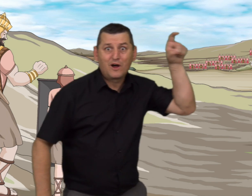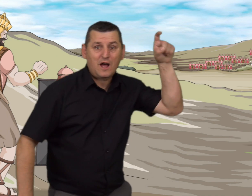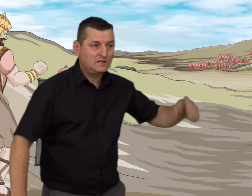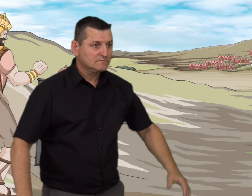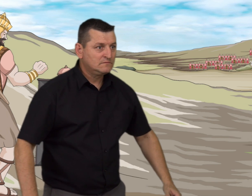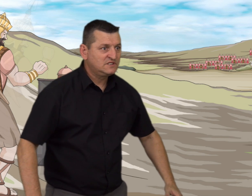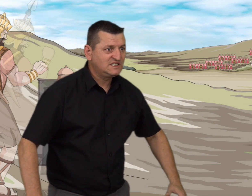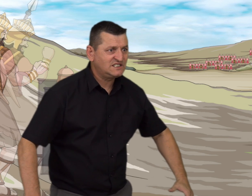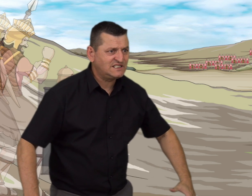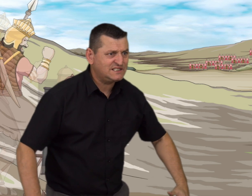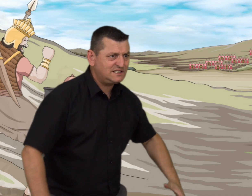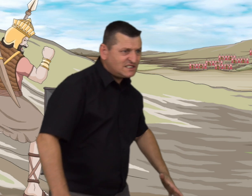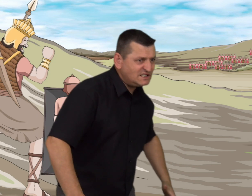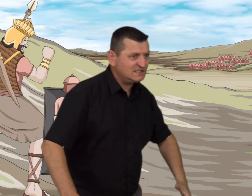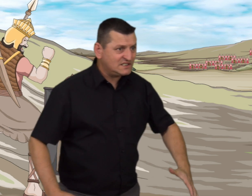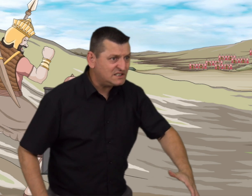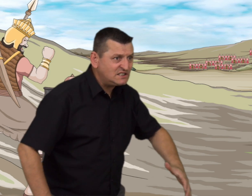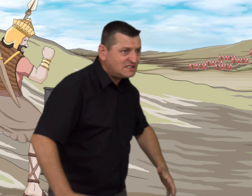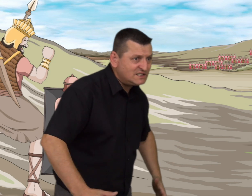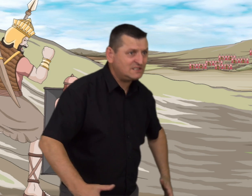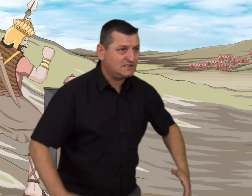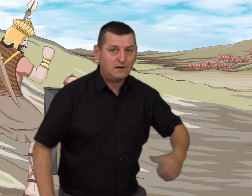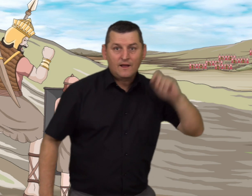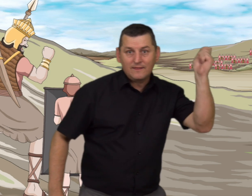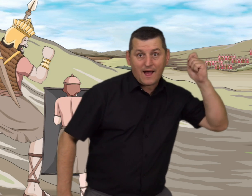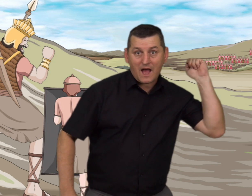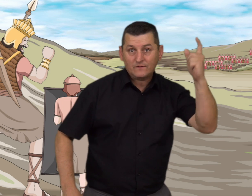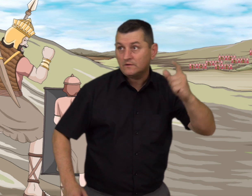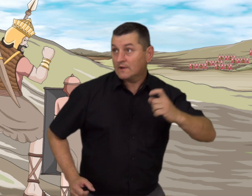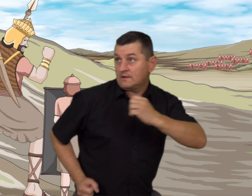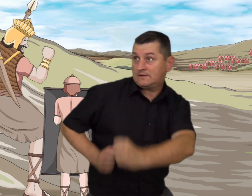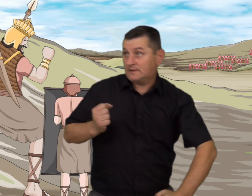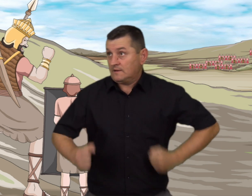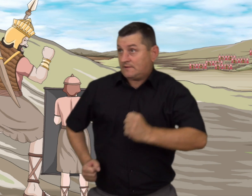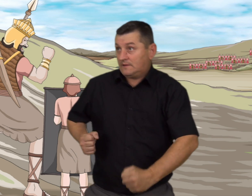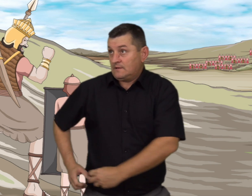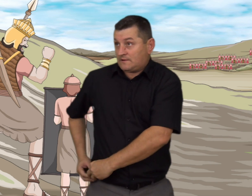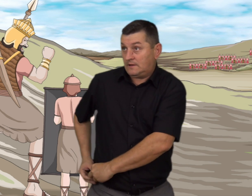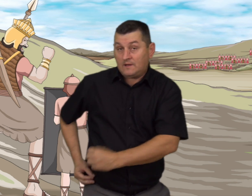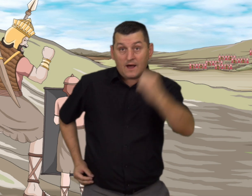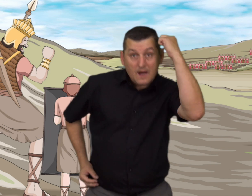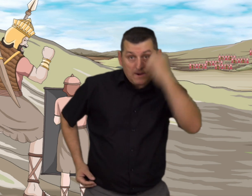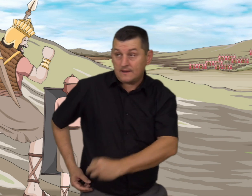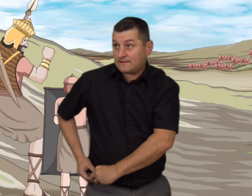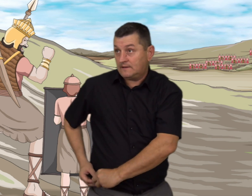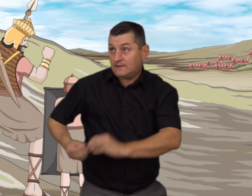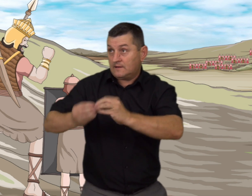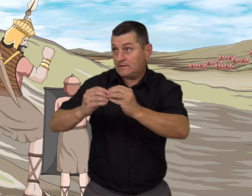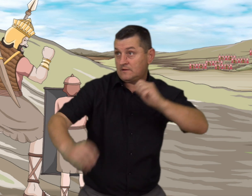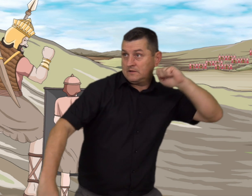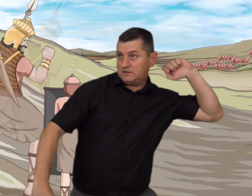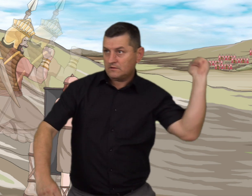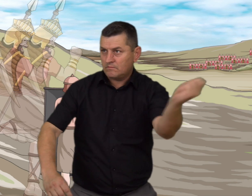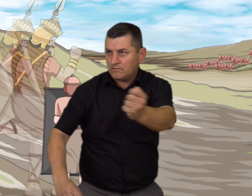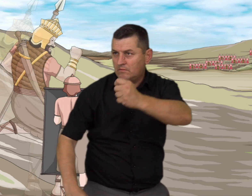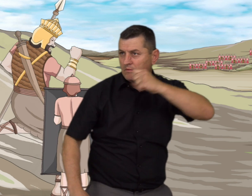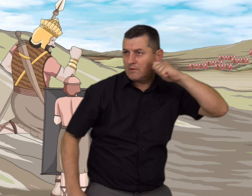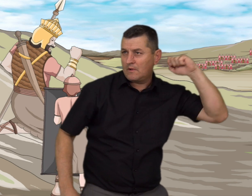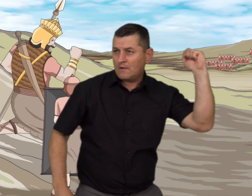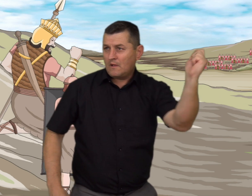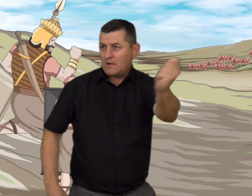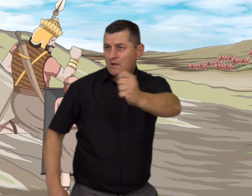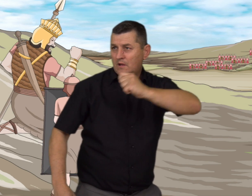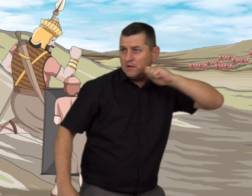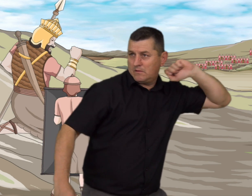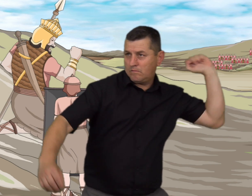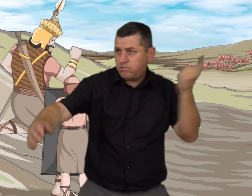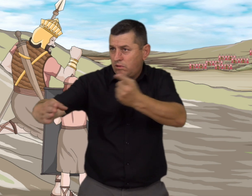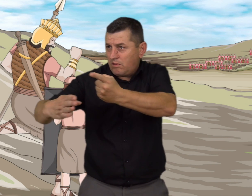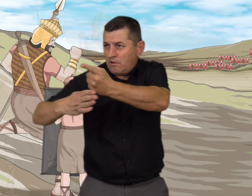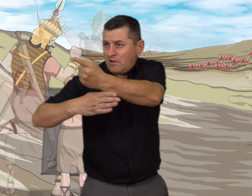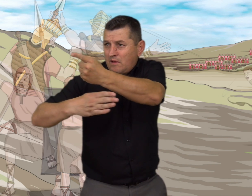As the Philistine started forward to attack him, David ran quickly toward the battle line to meet him.